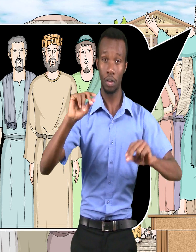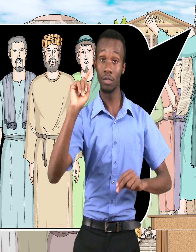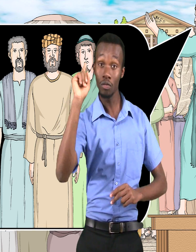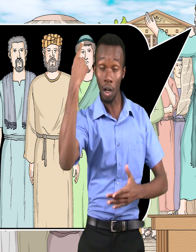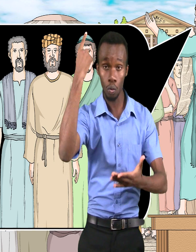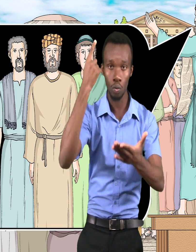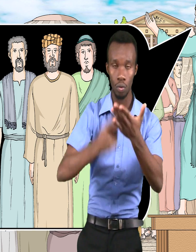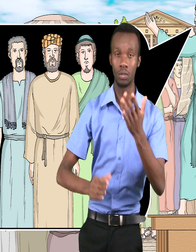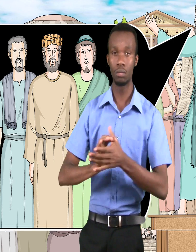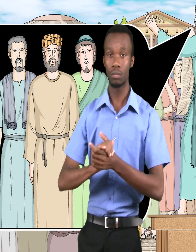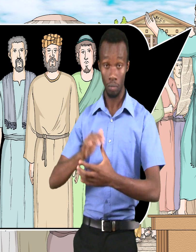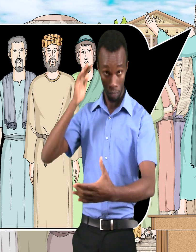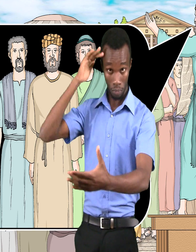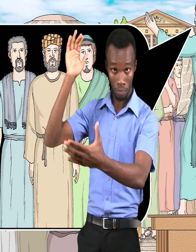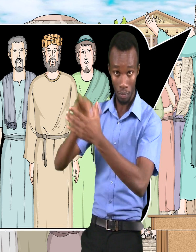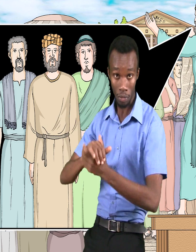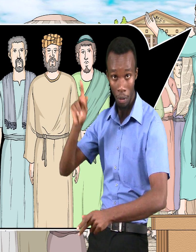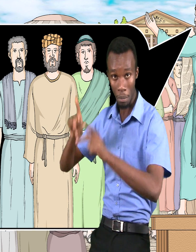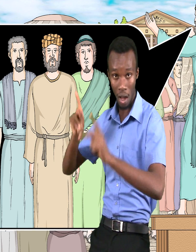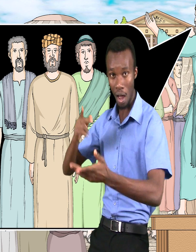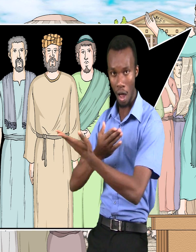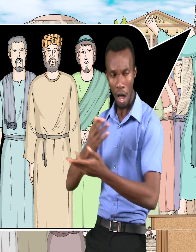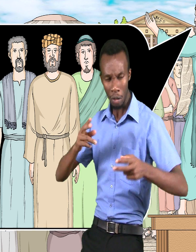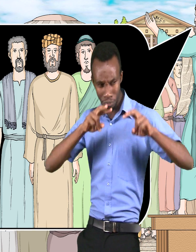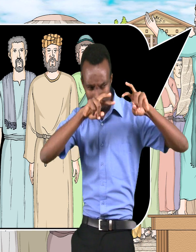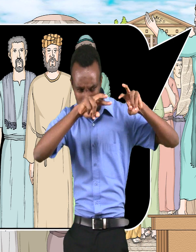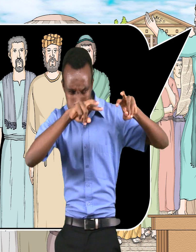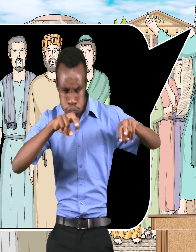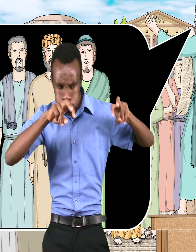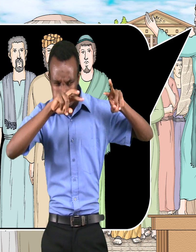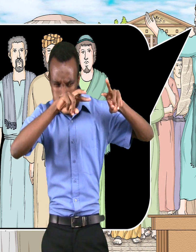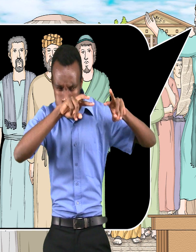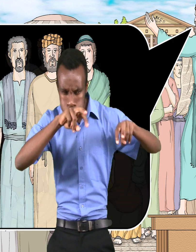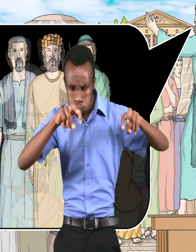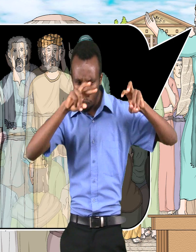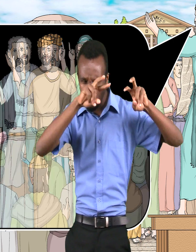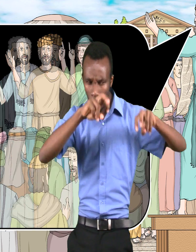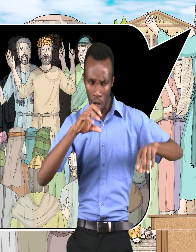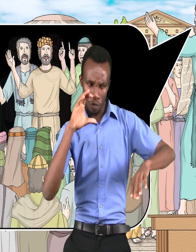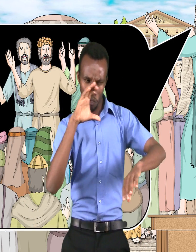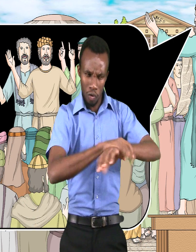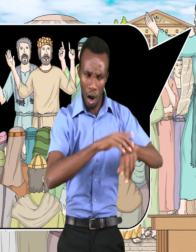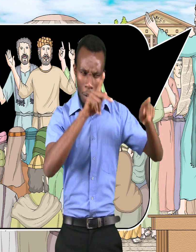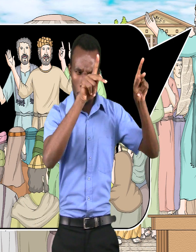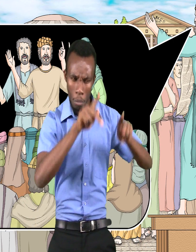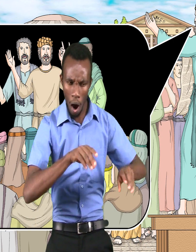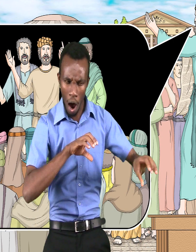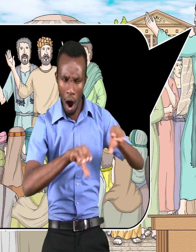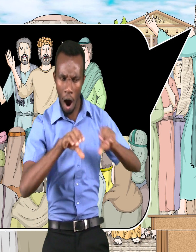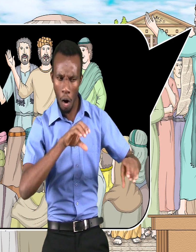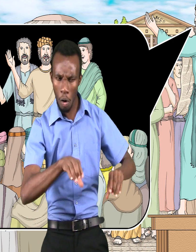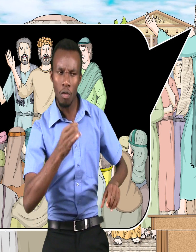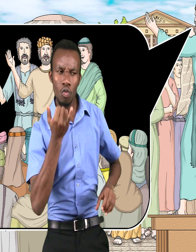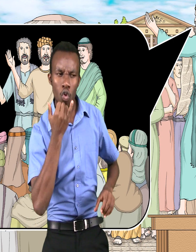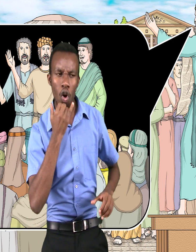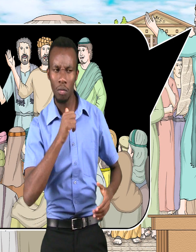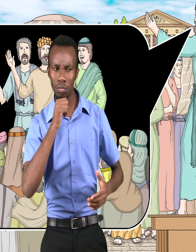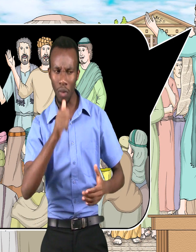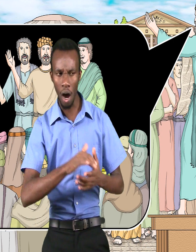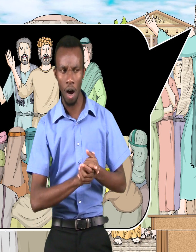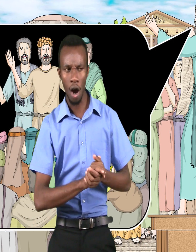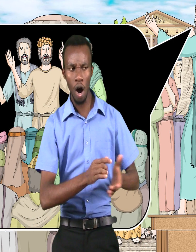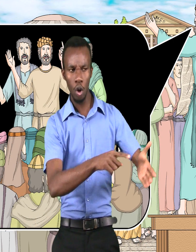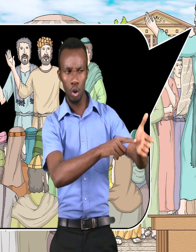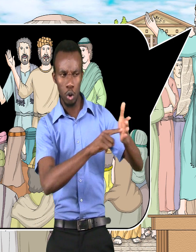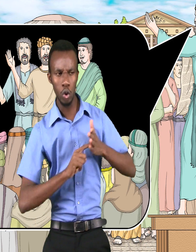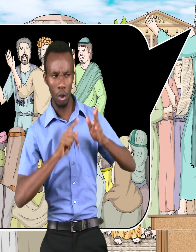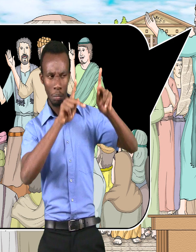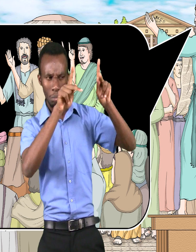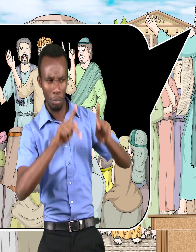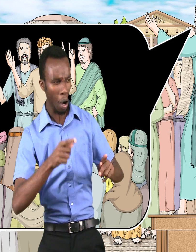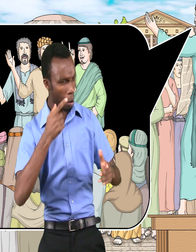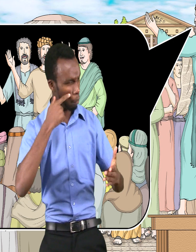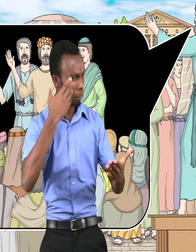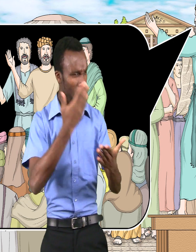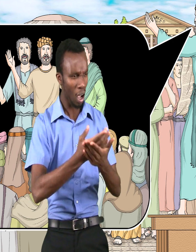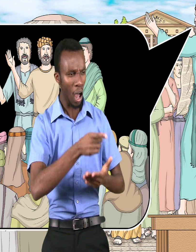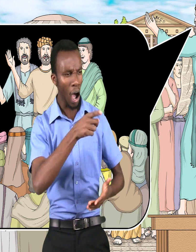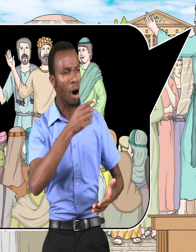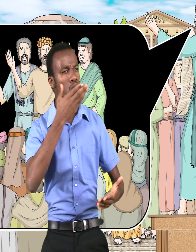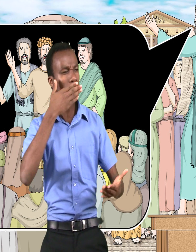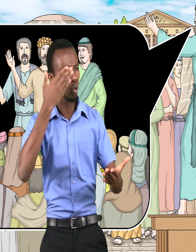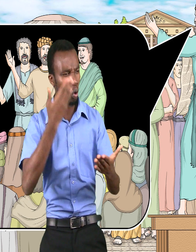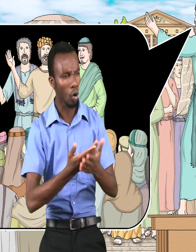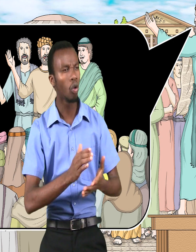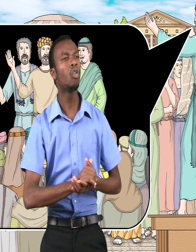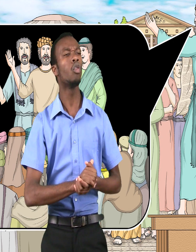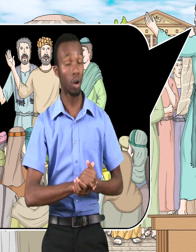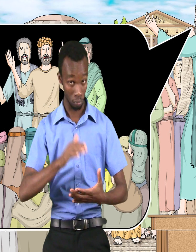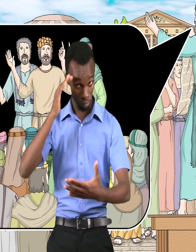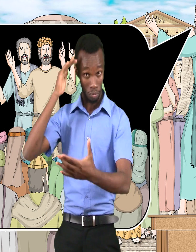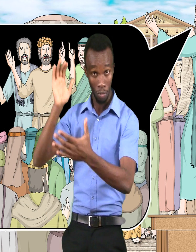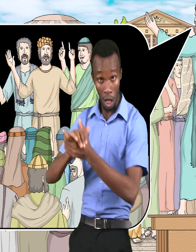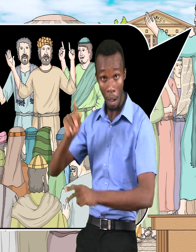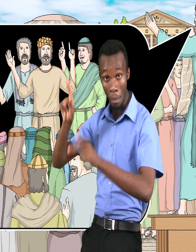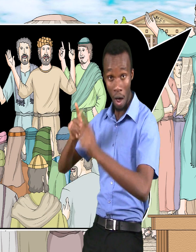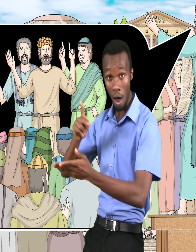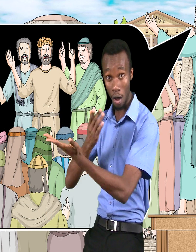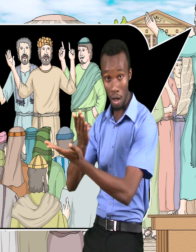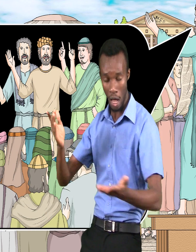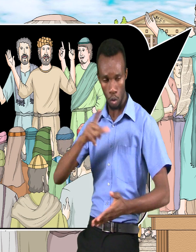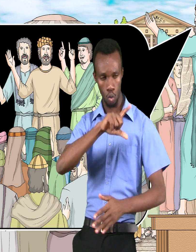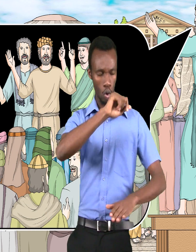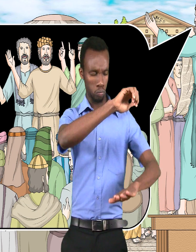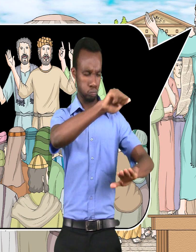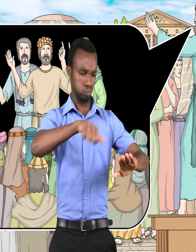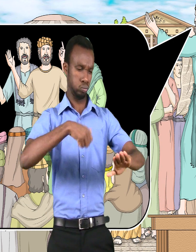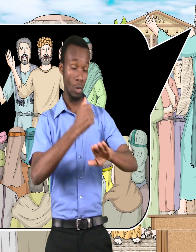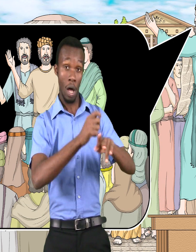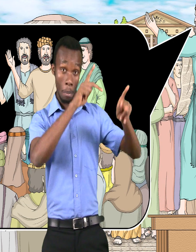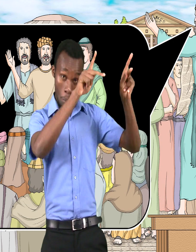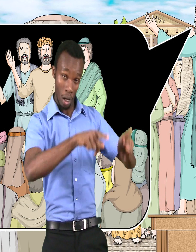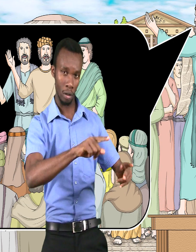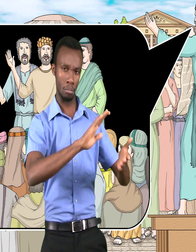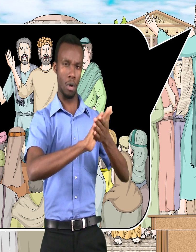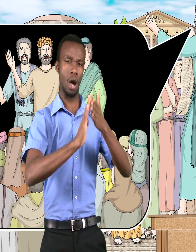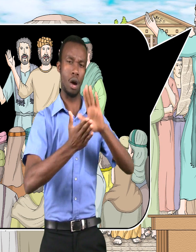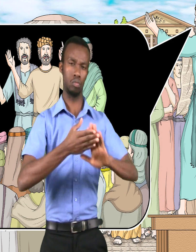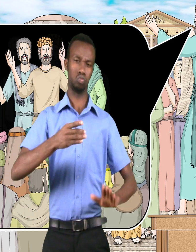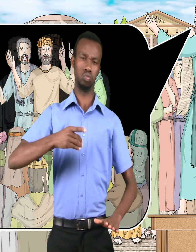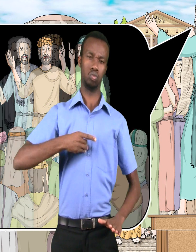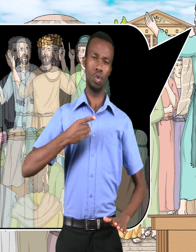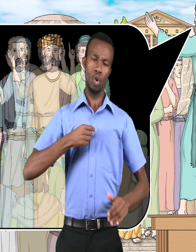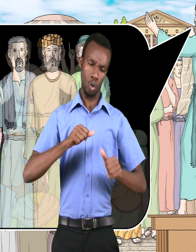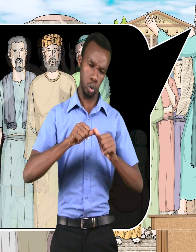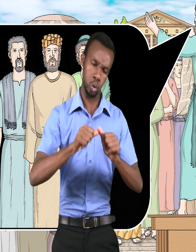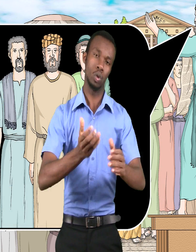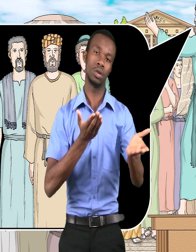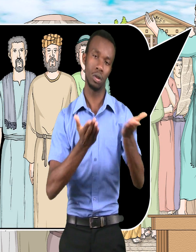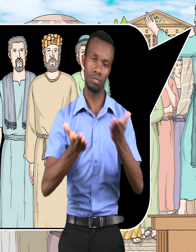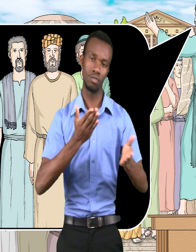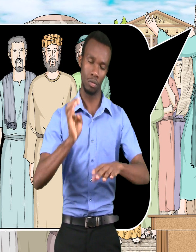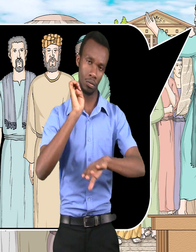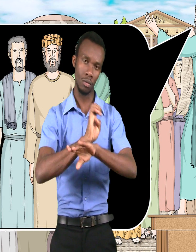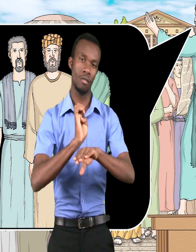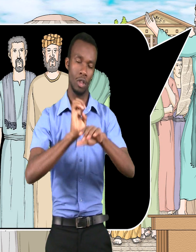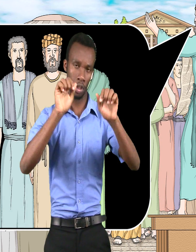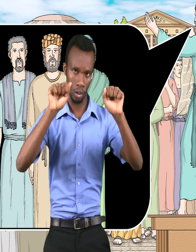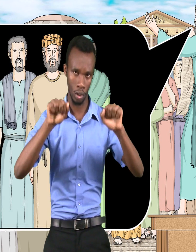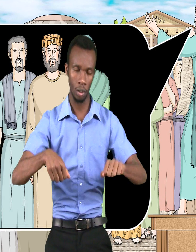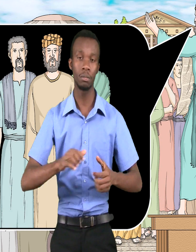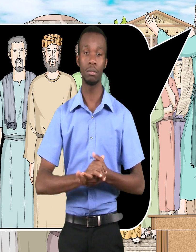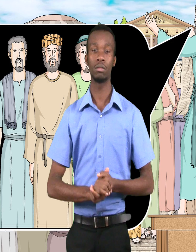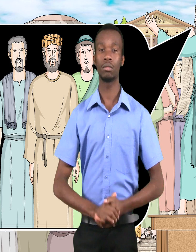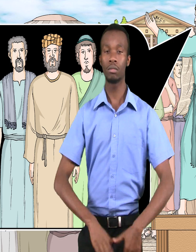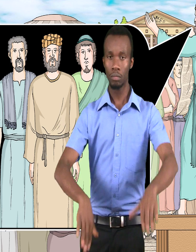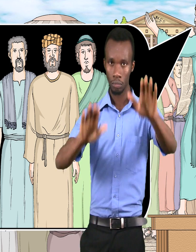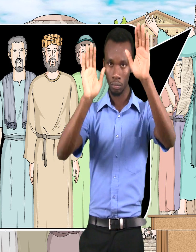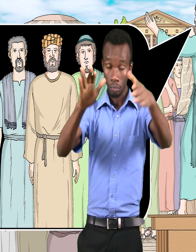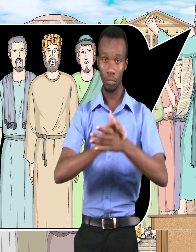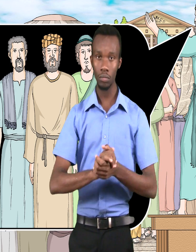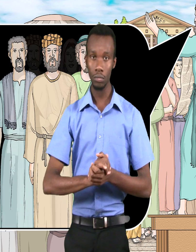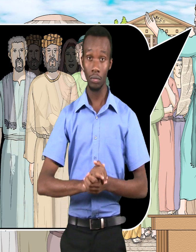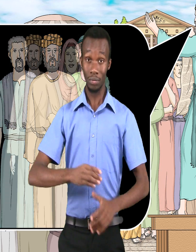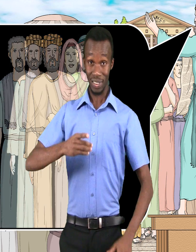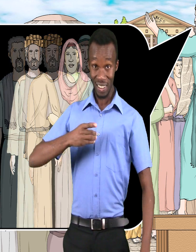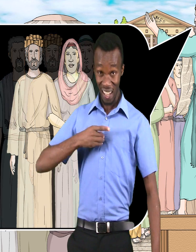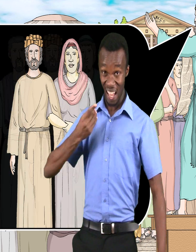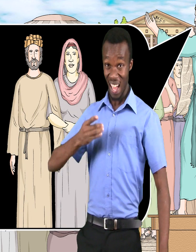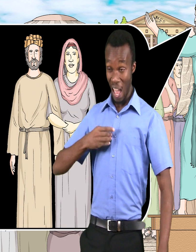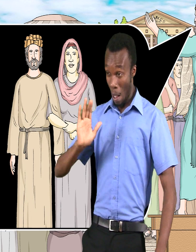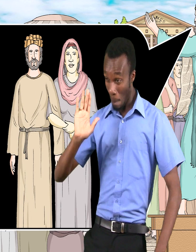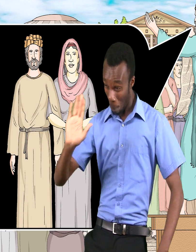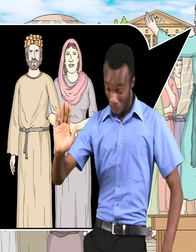Then, if they are above reproach, let them serve as deacons.